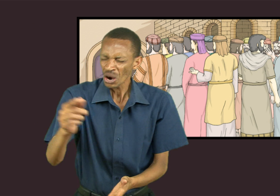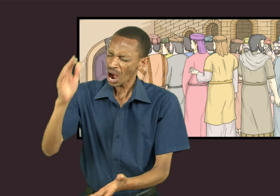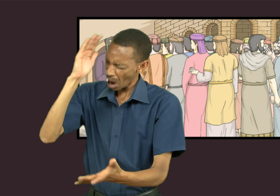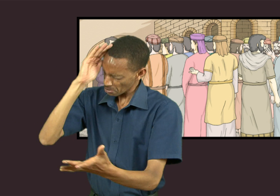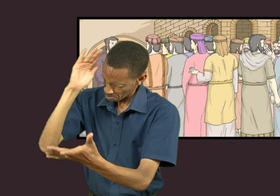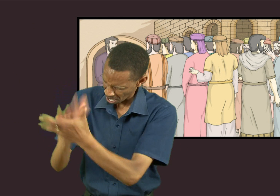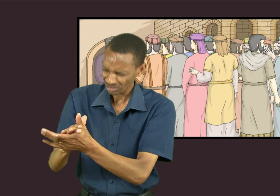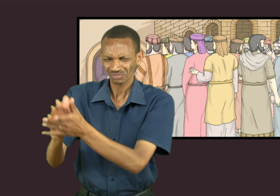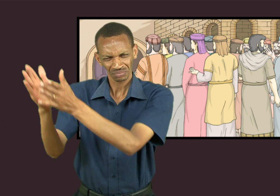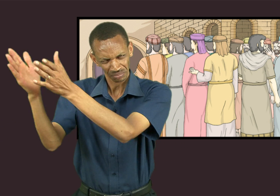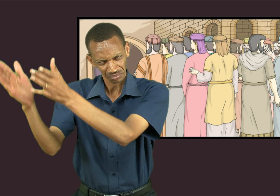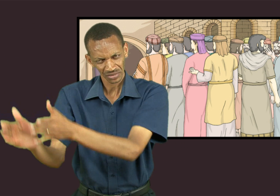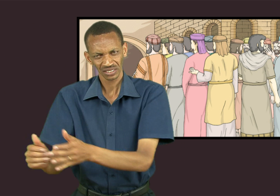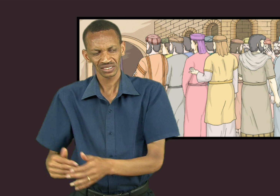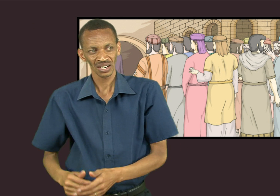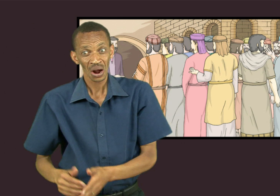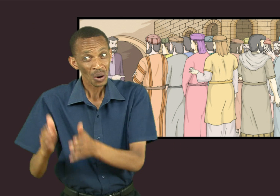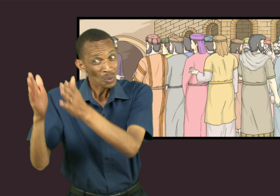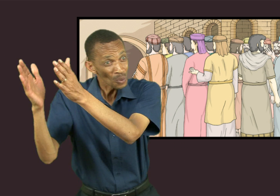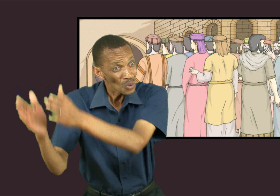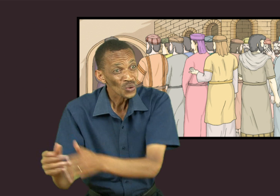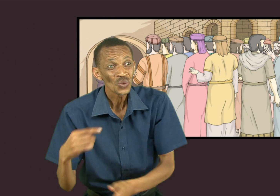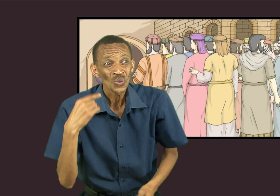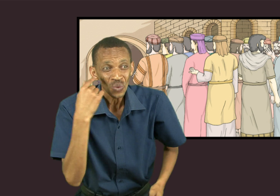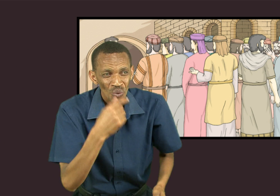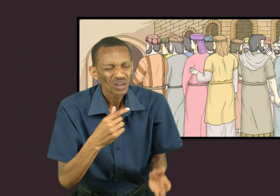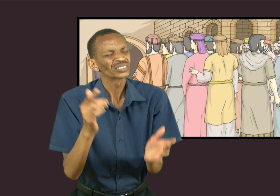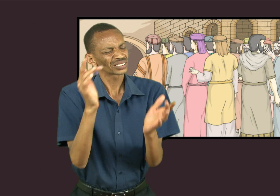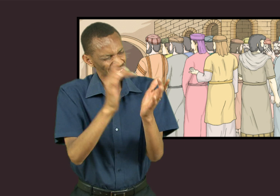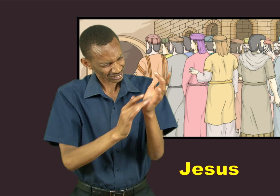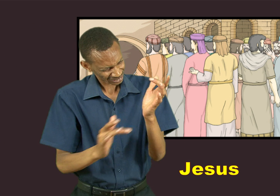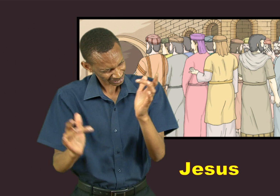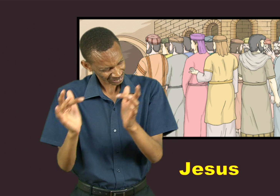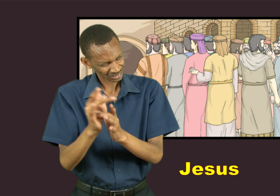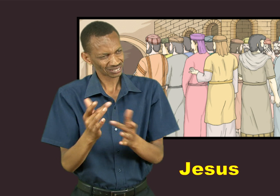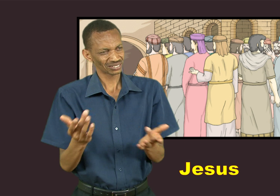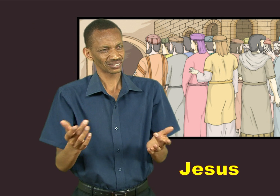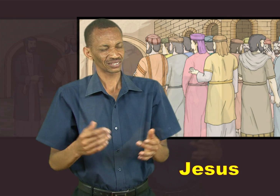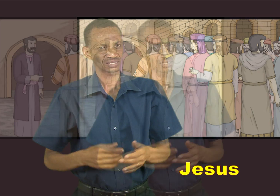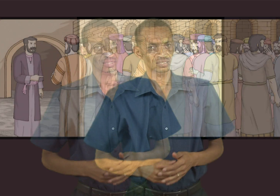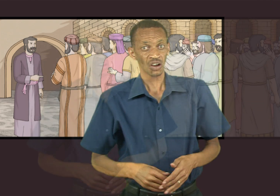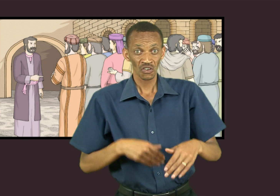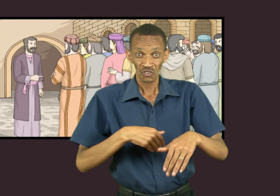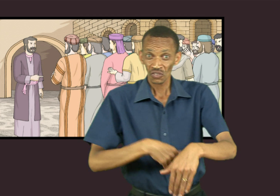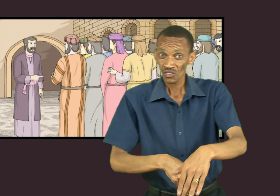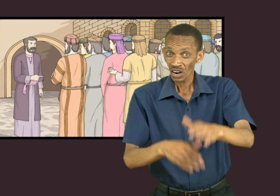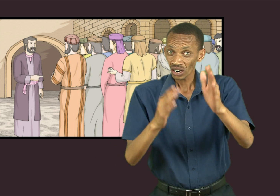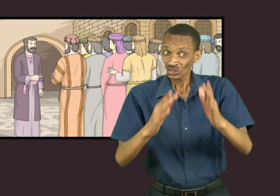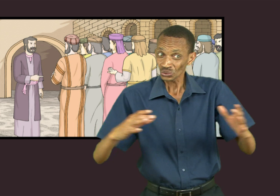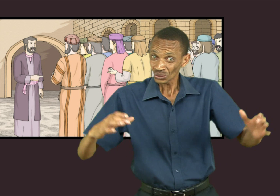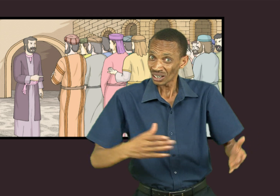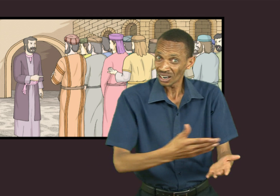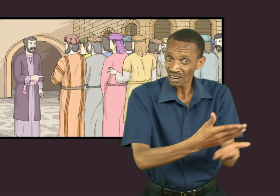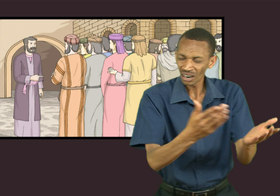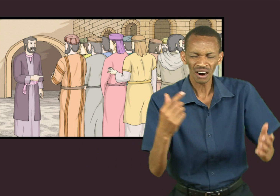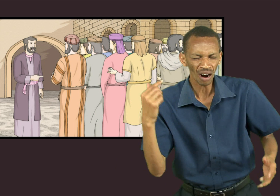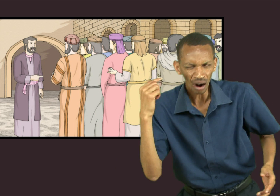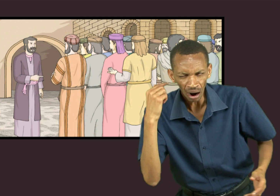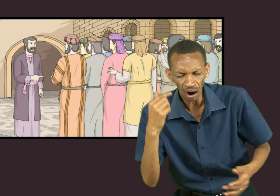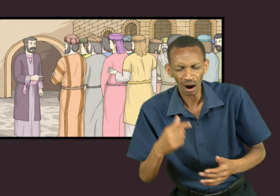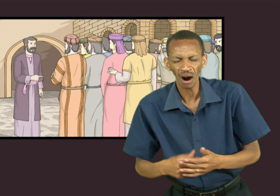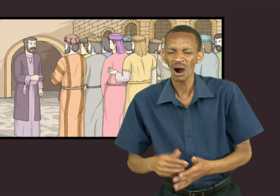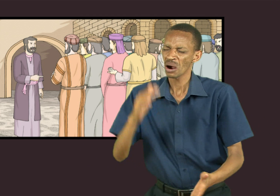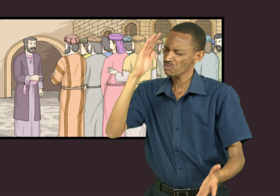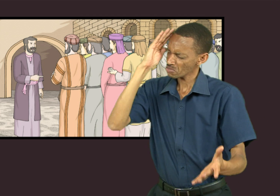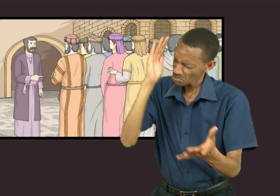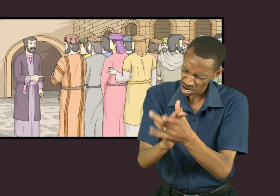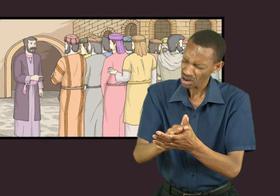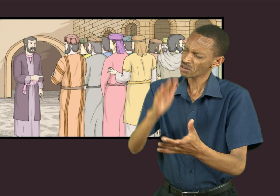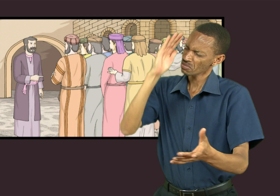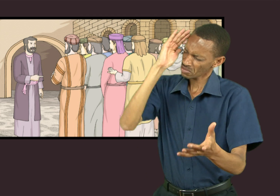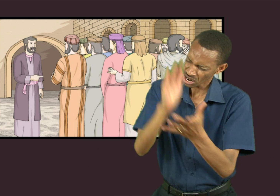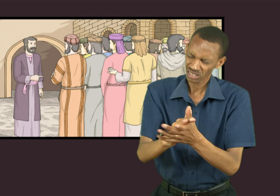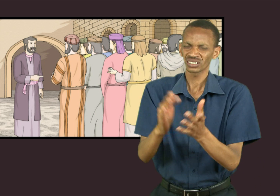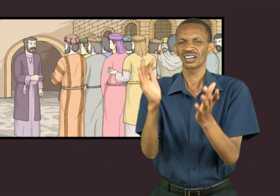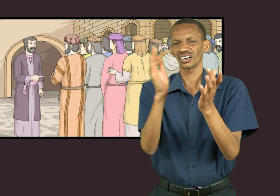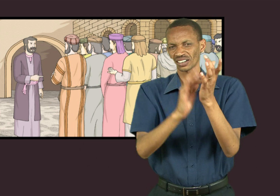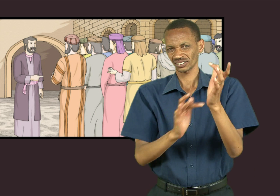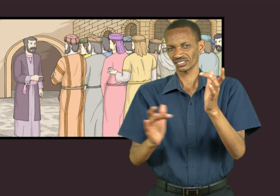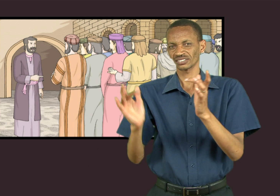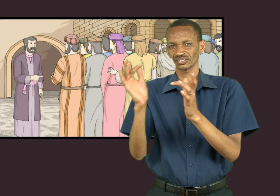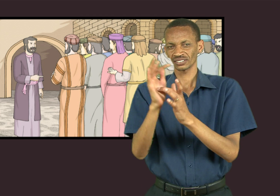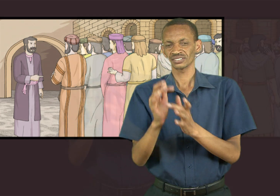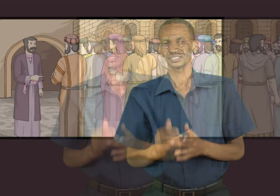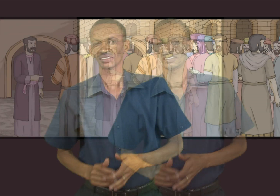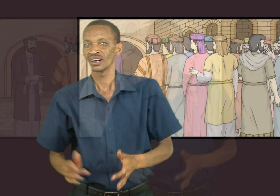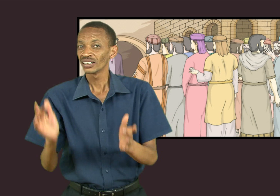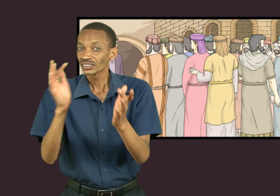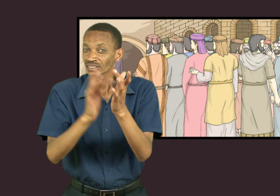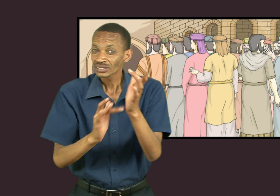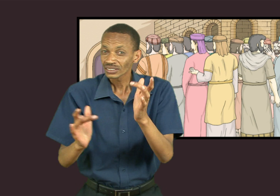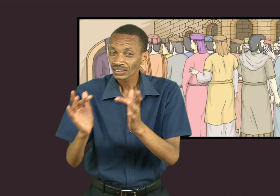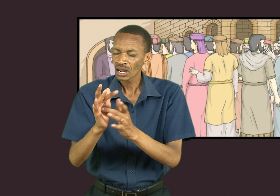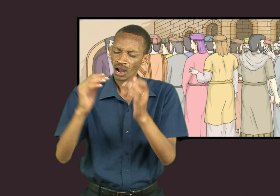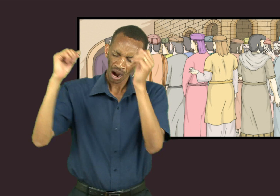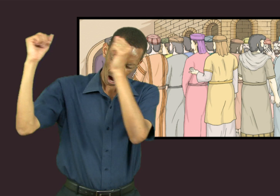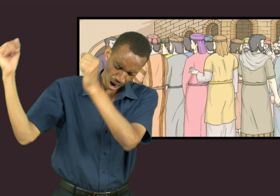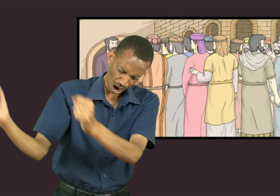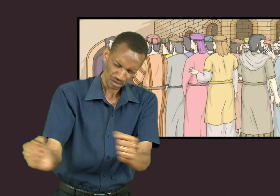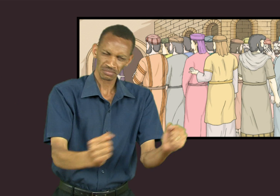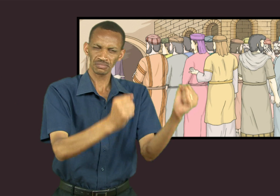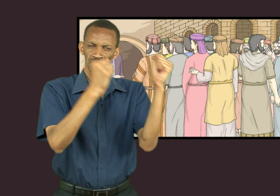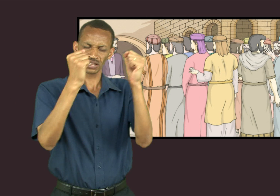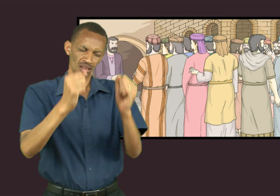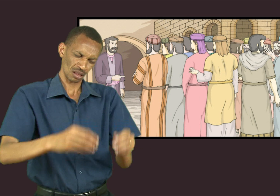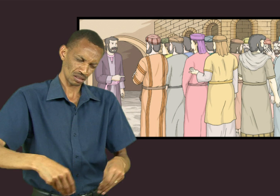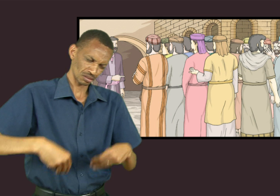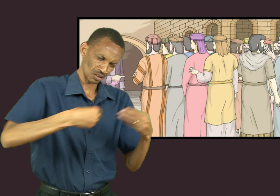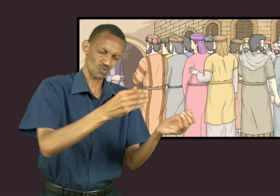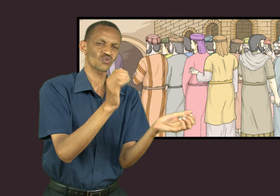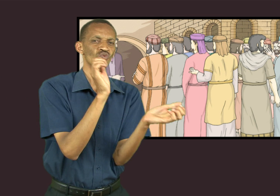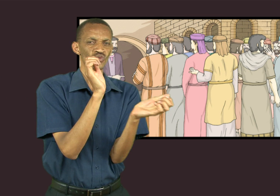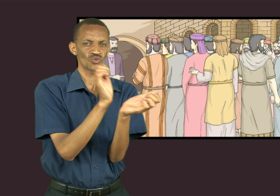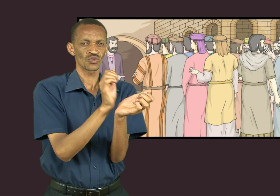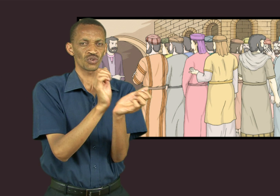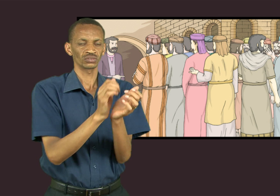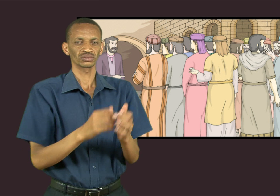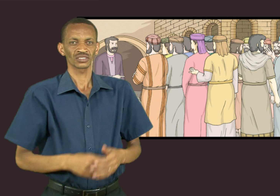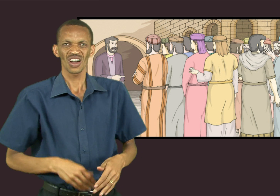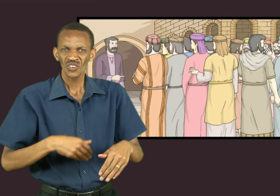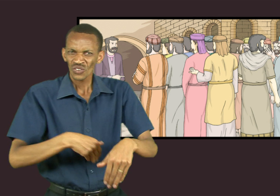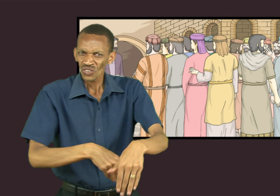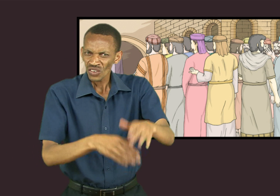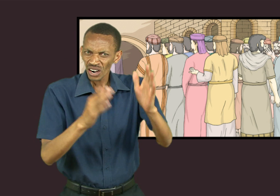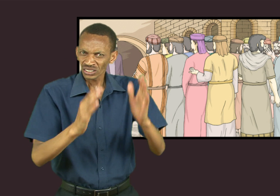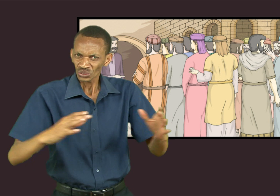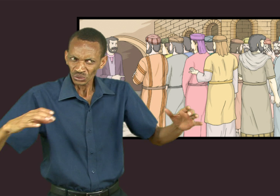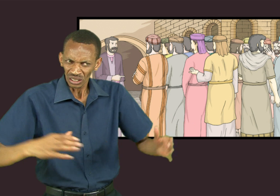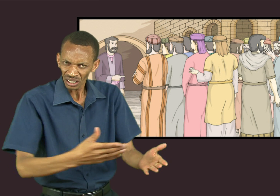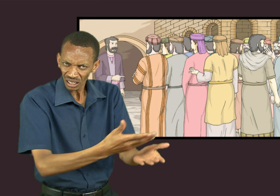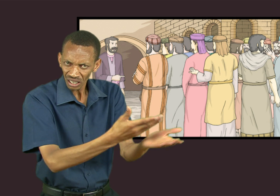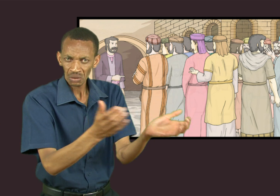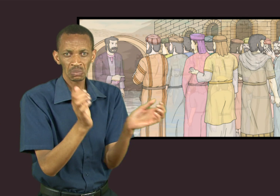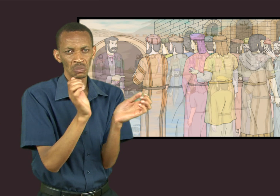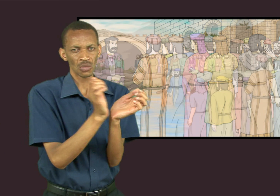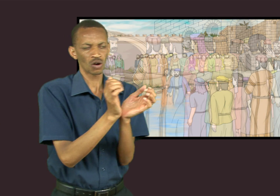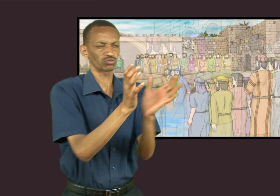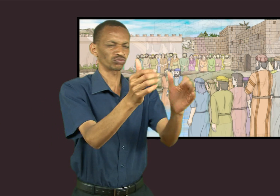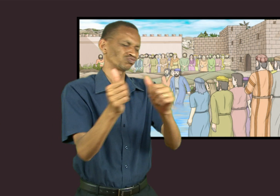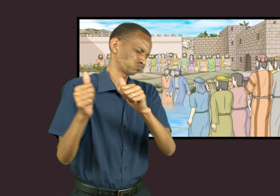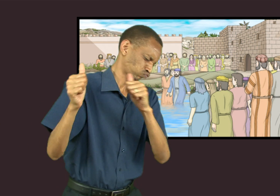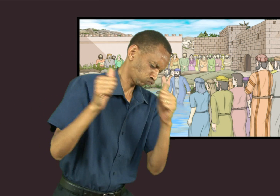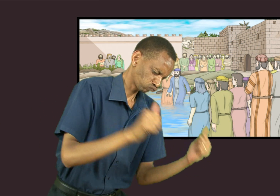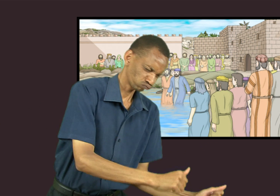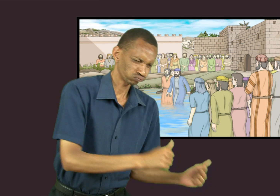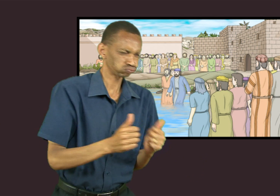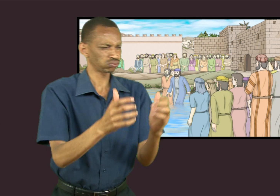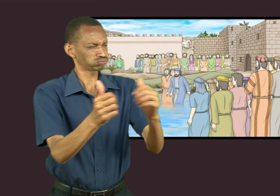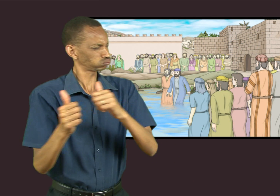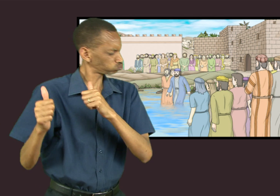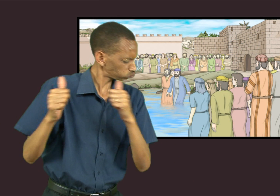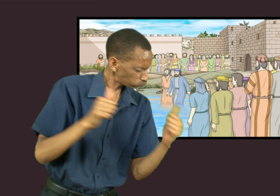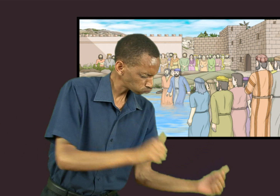He told the people to believe in the One coming after him, that is, in Jesus.”